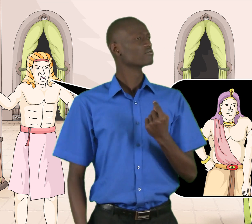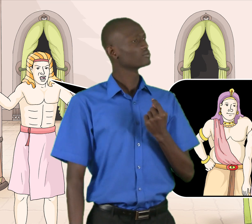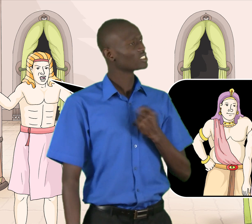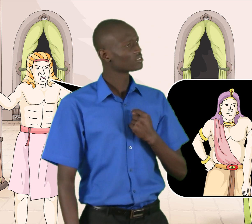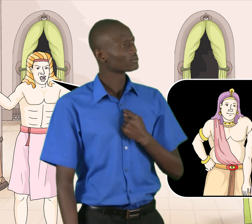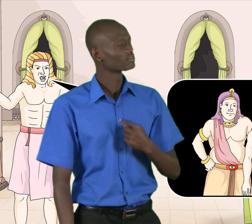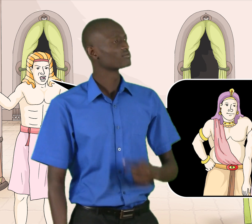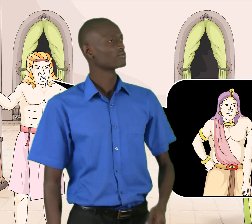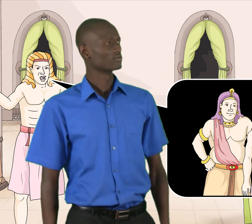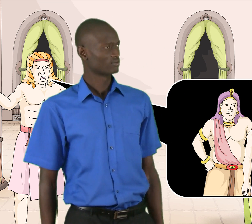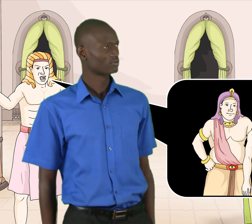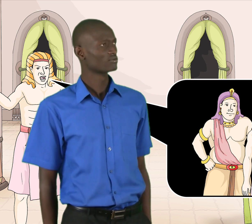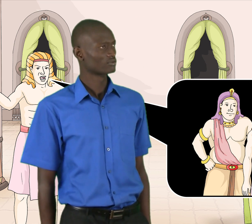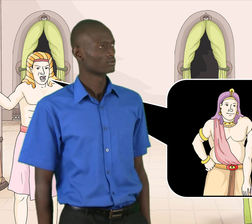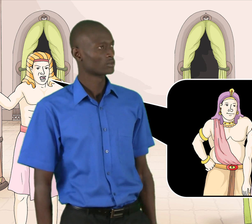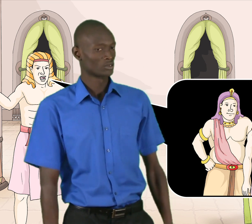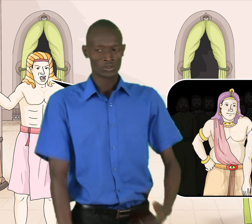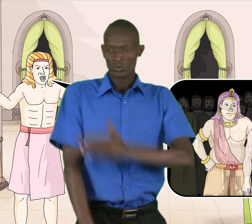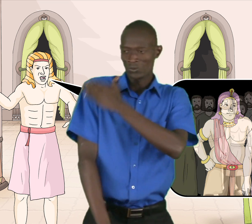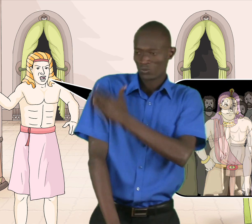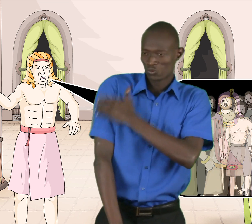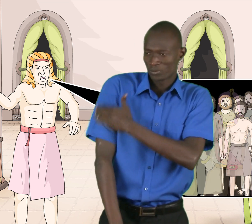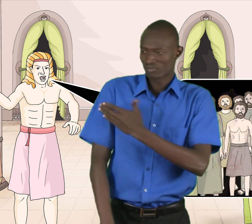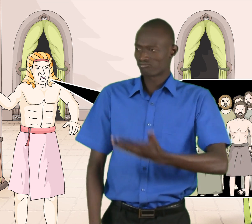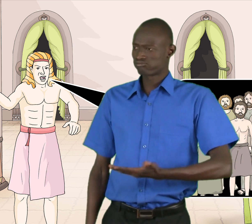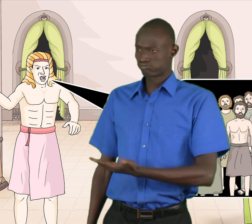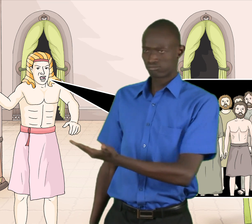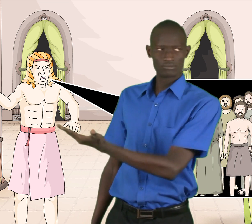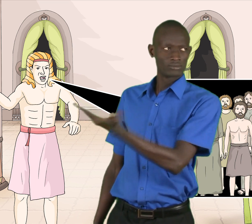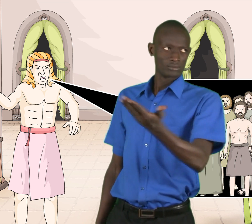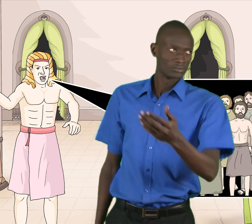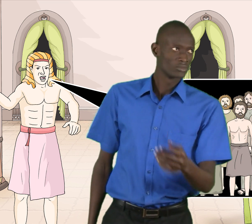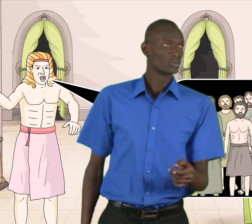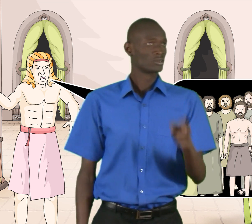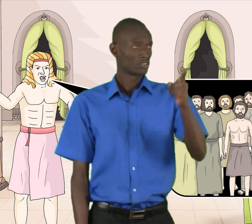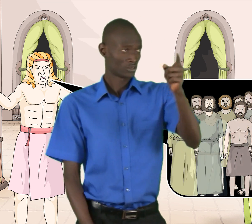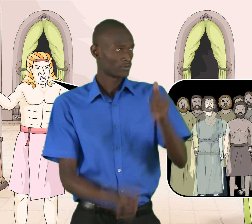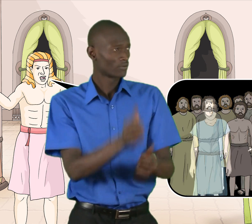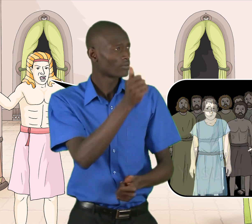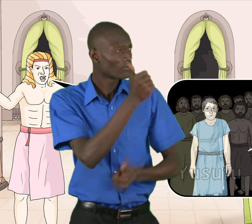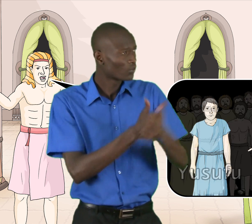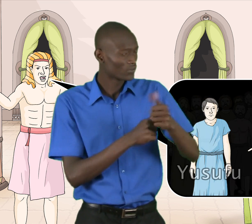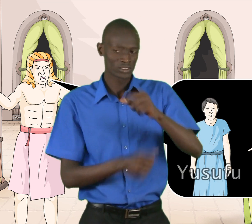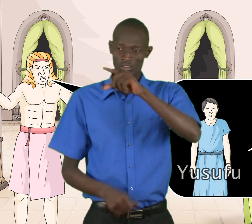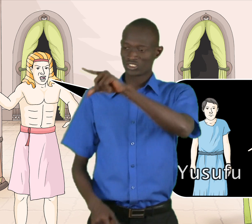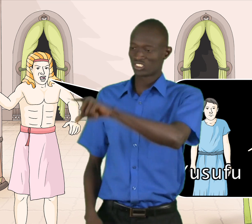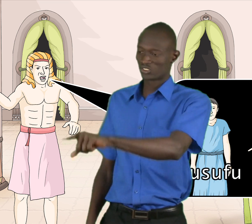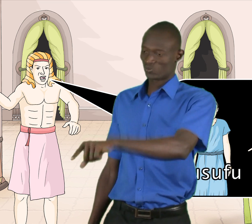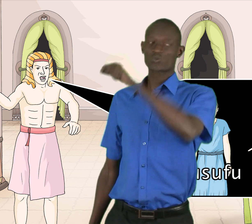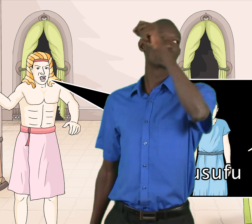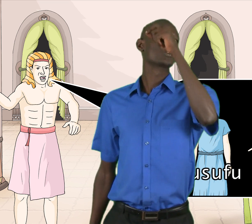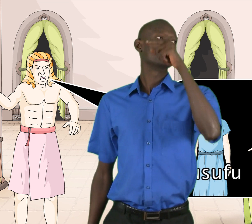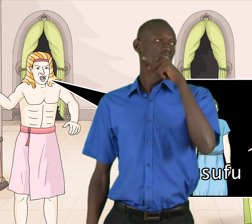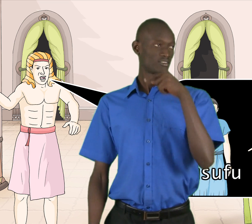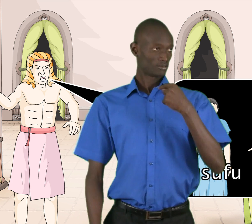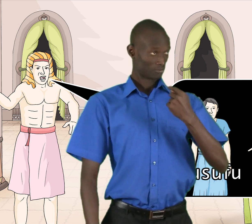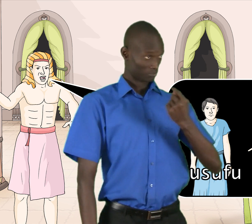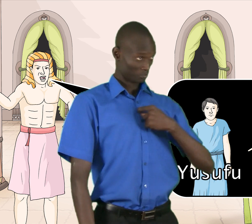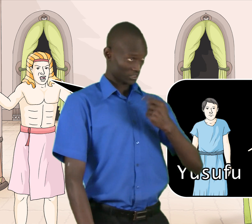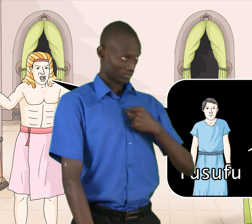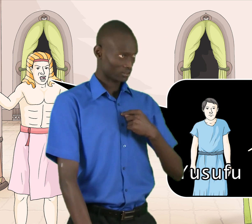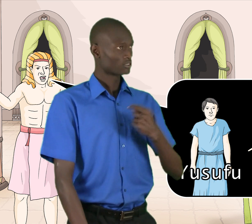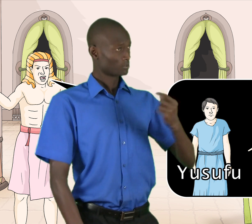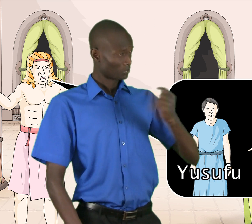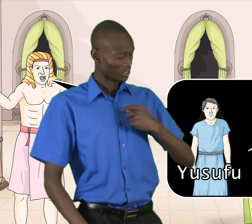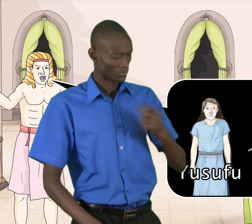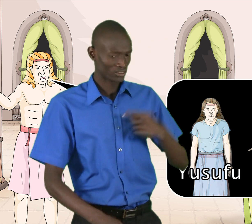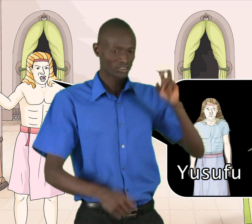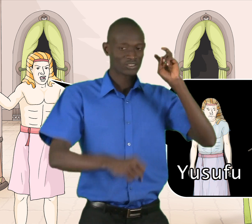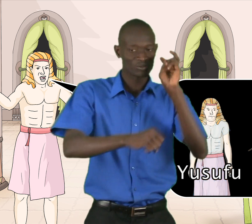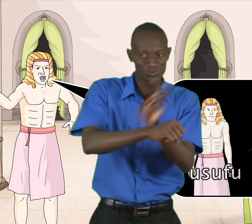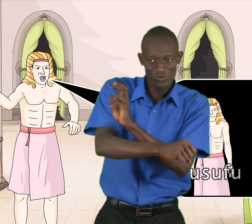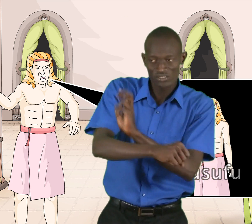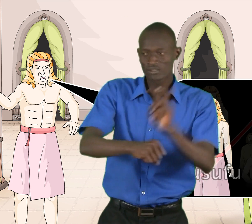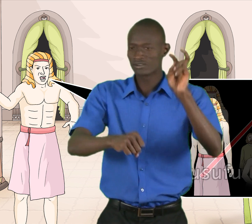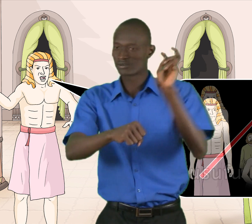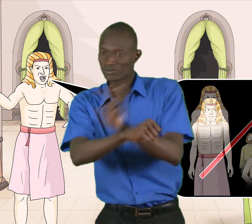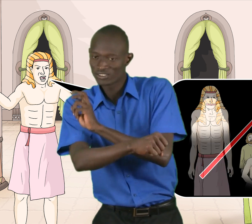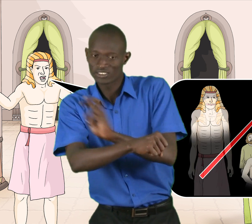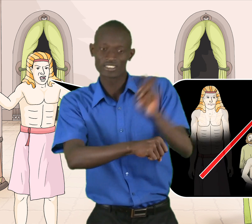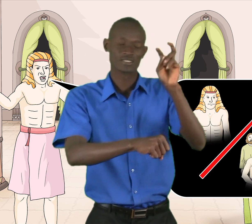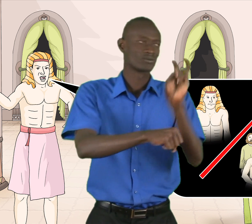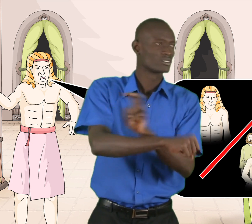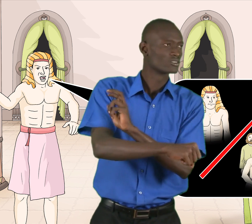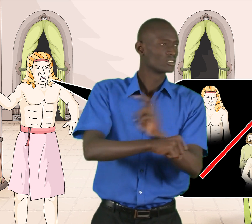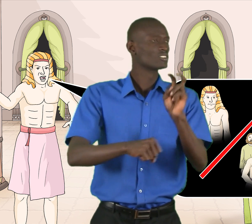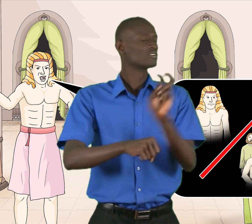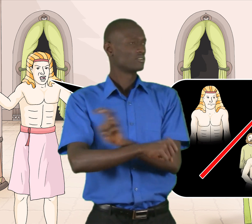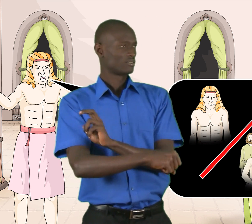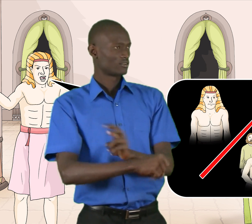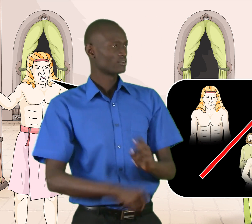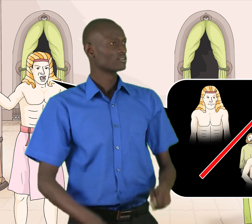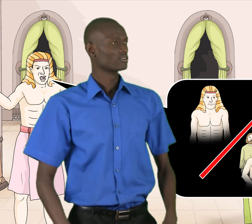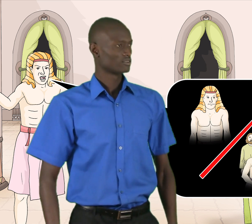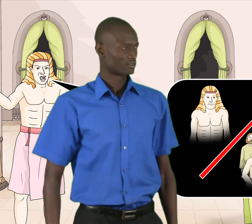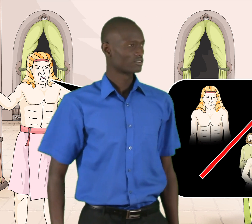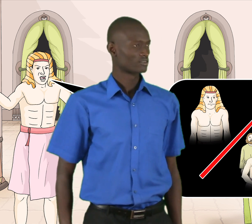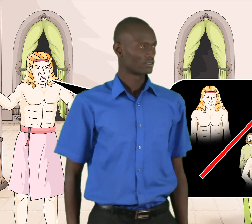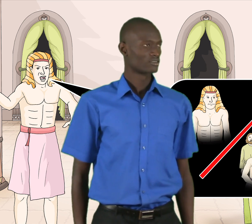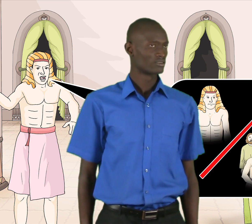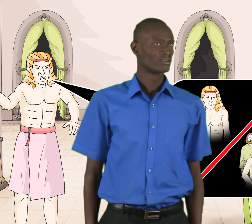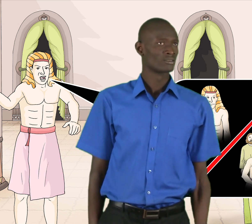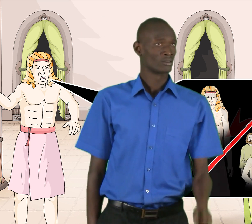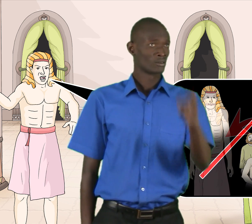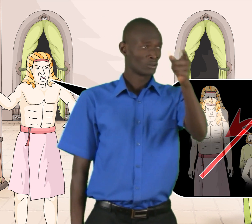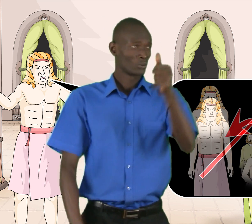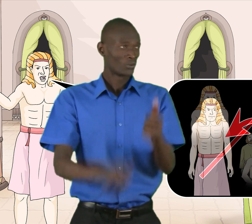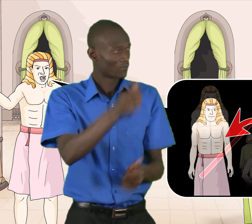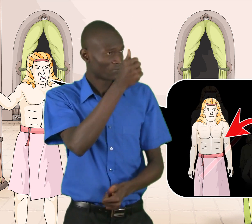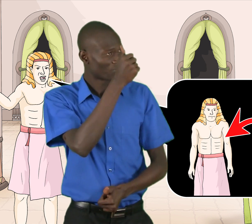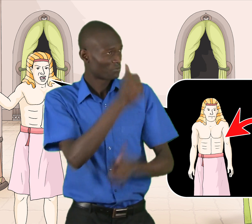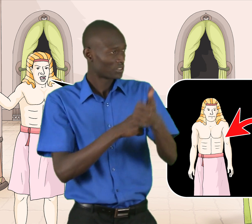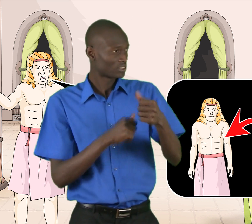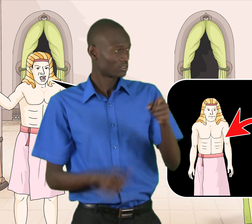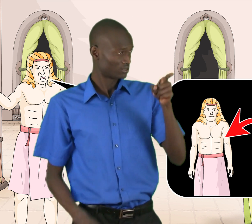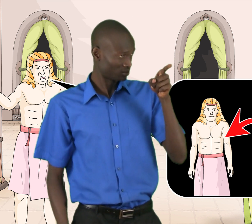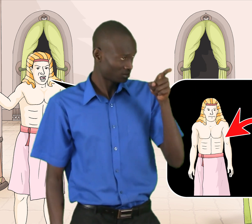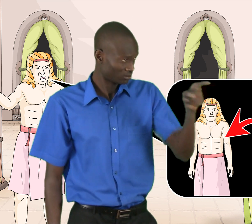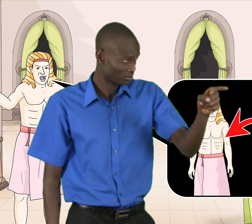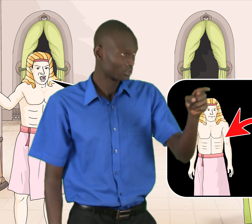No one in this house is greater than I am.